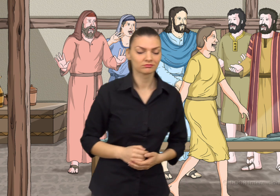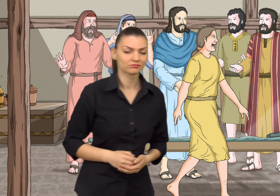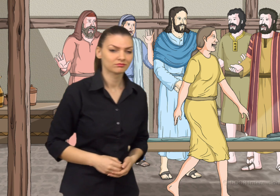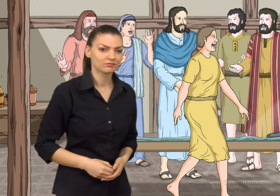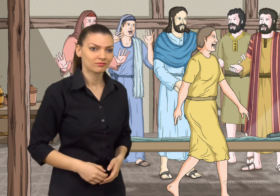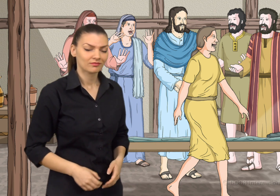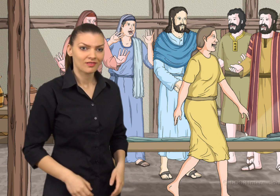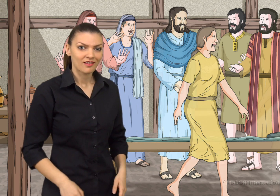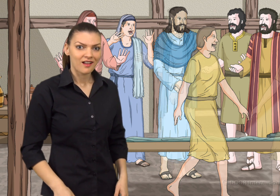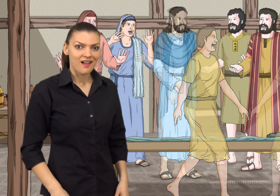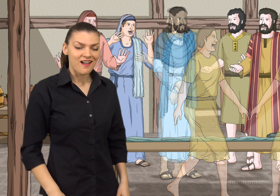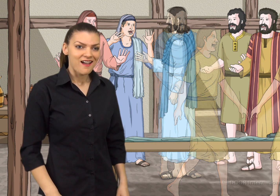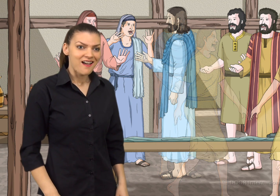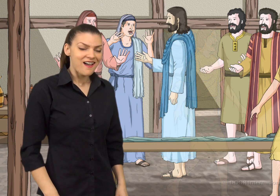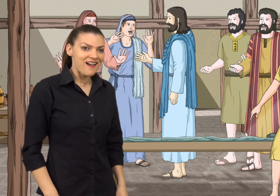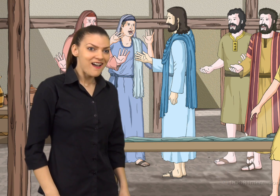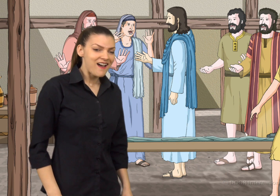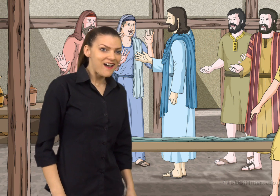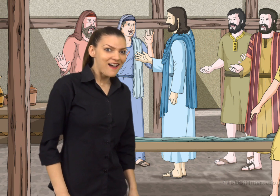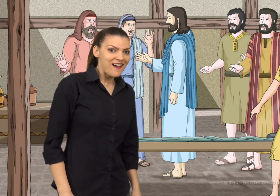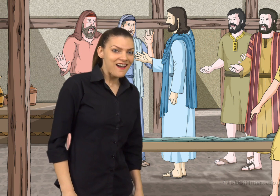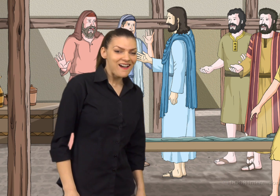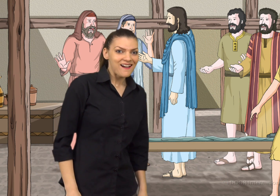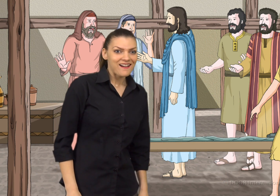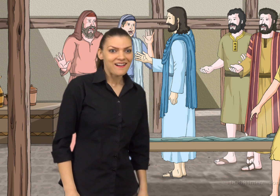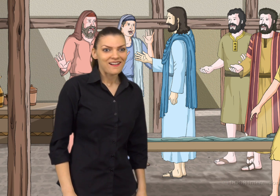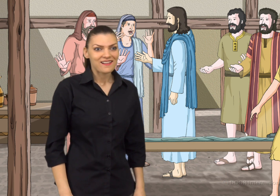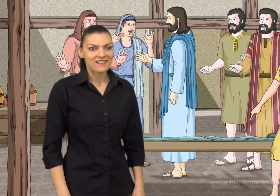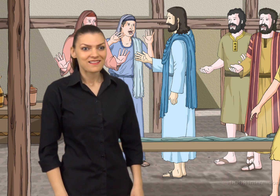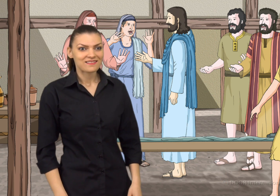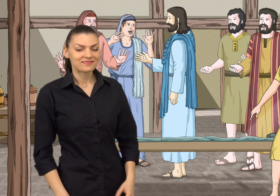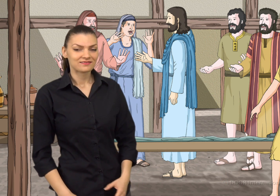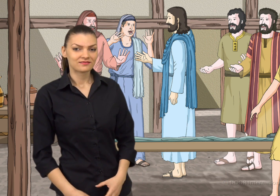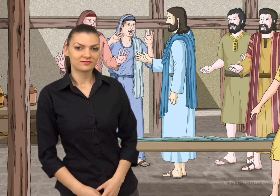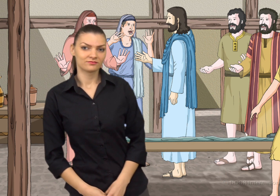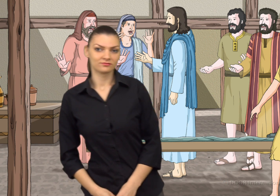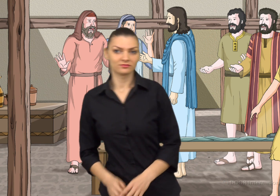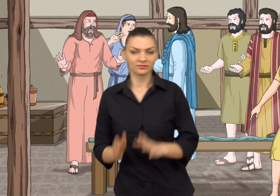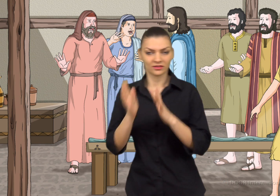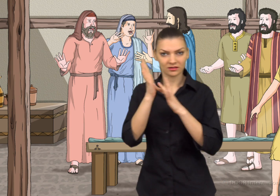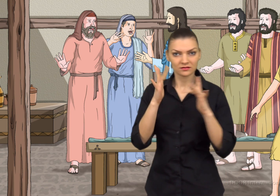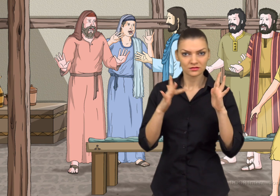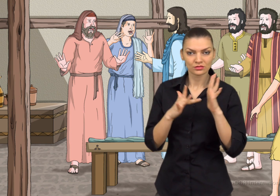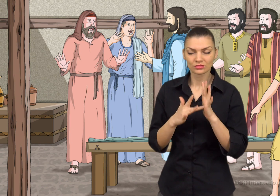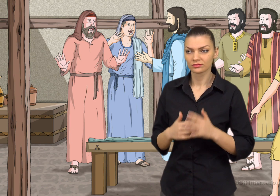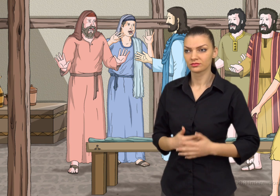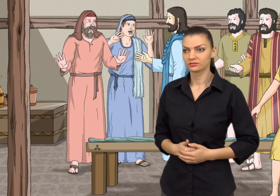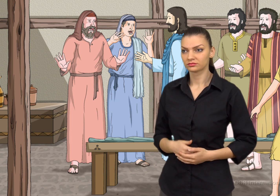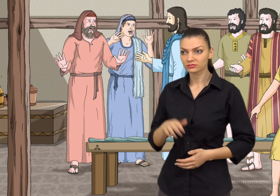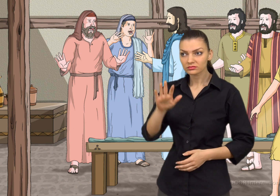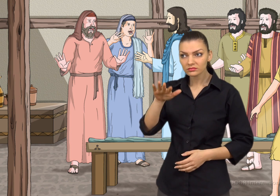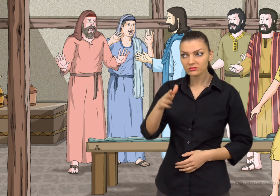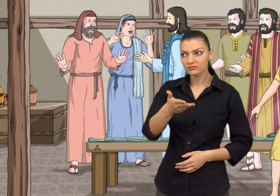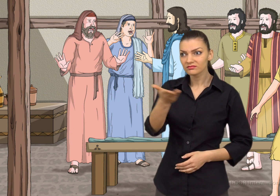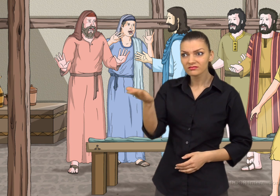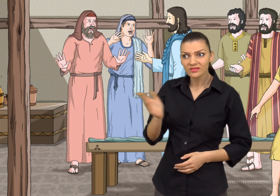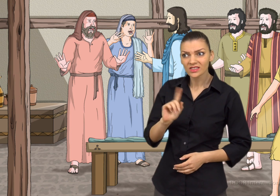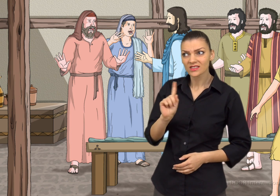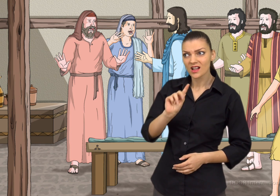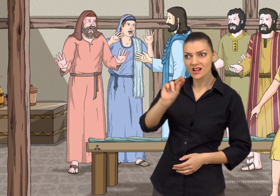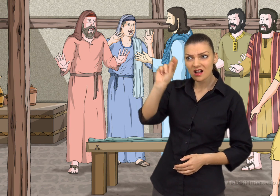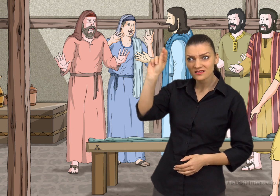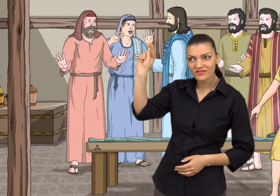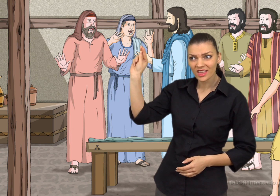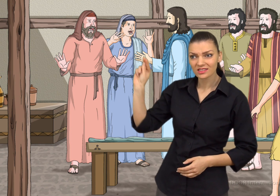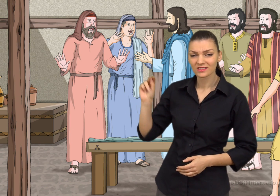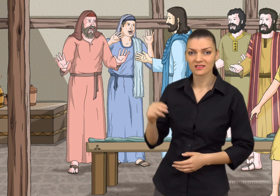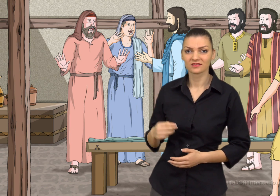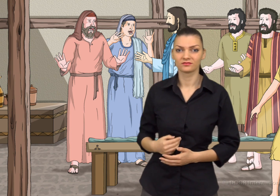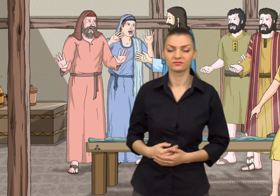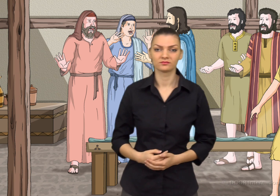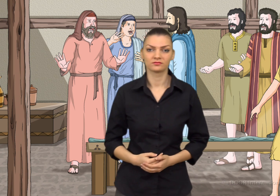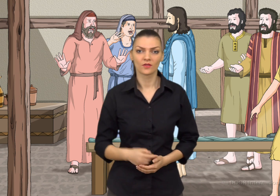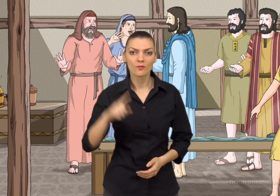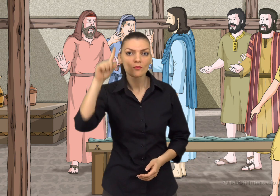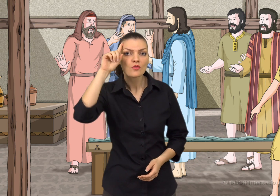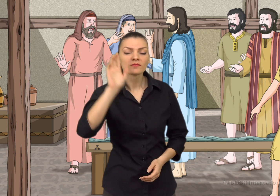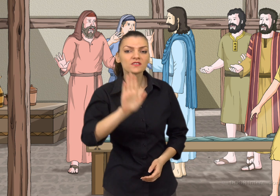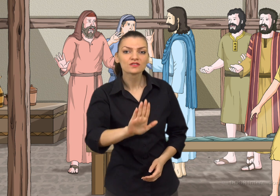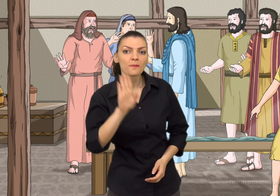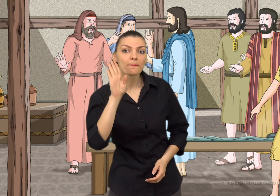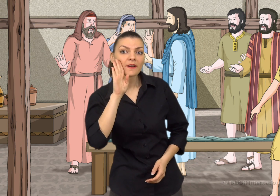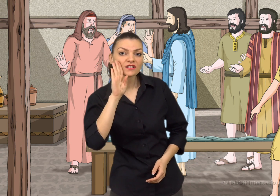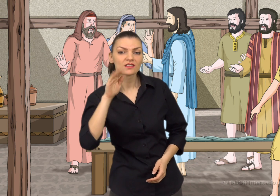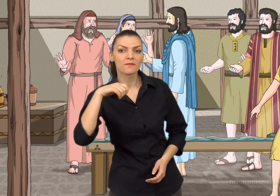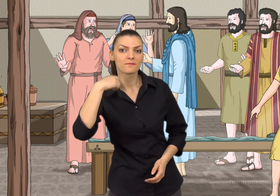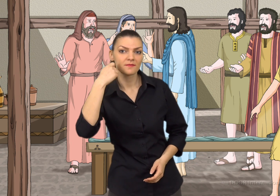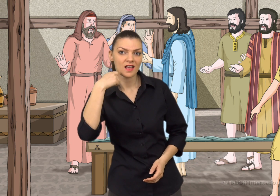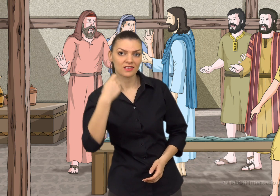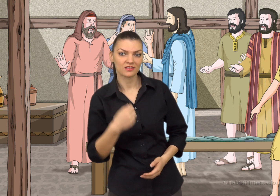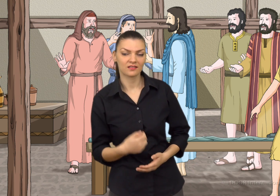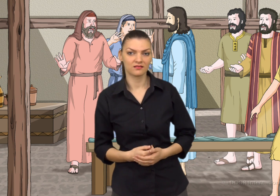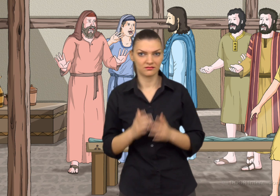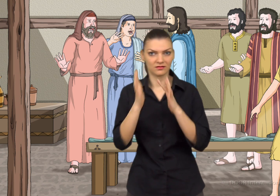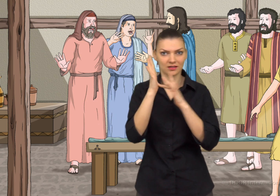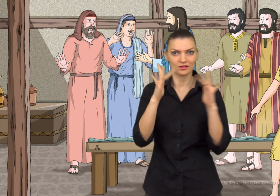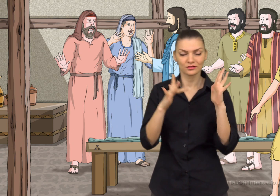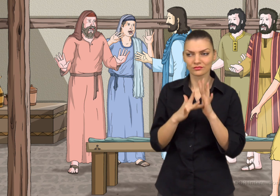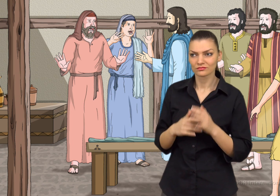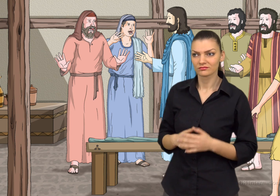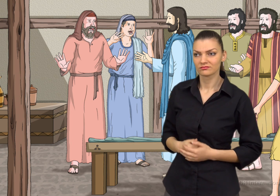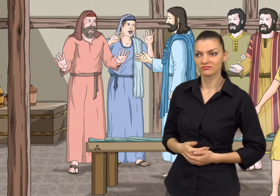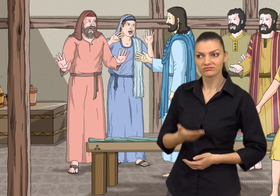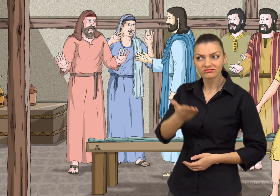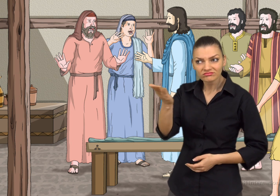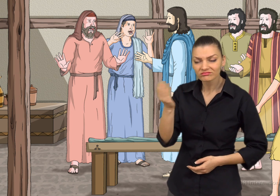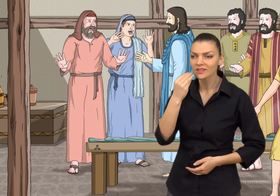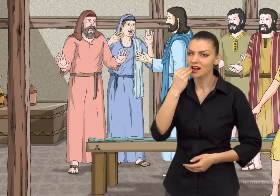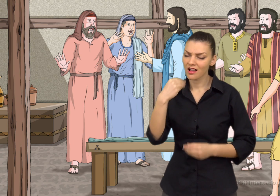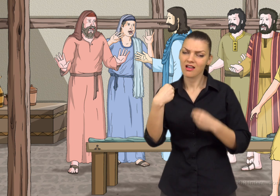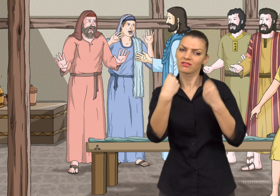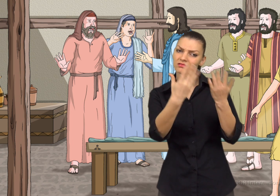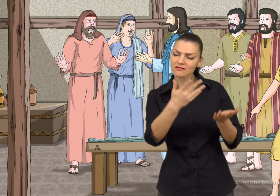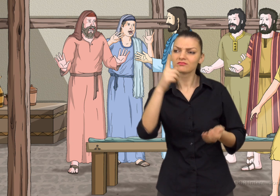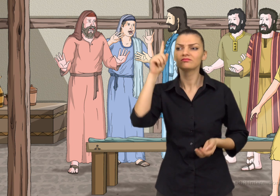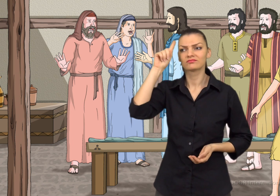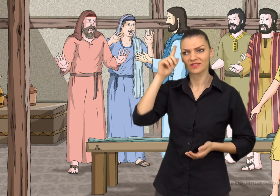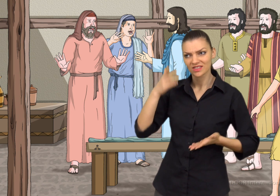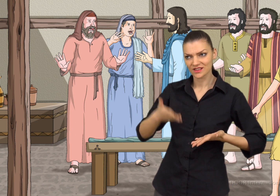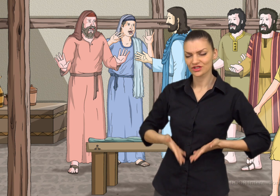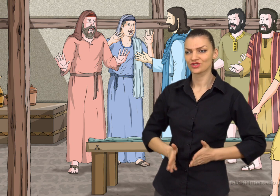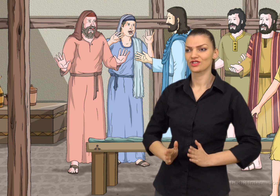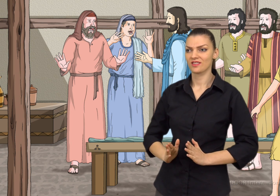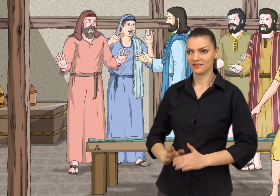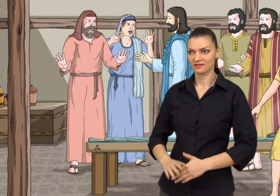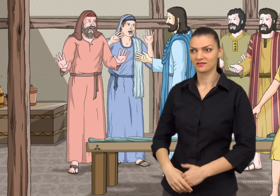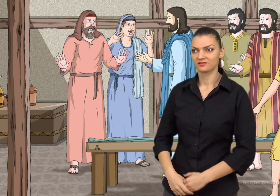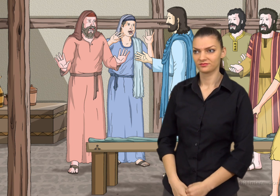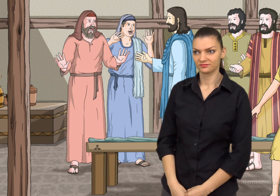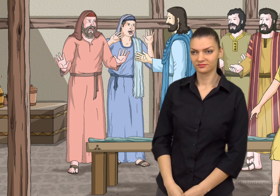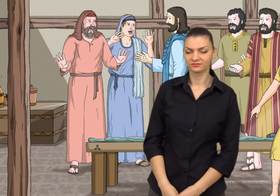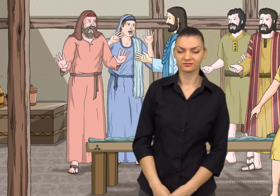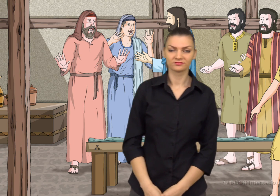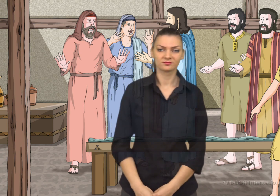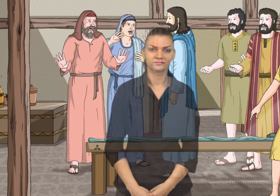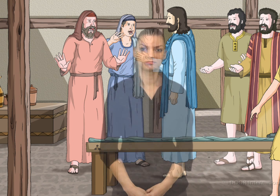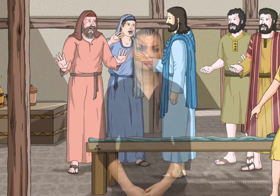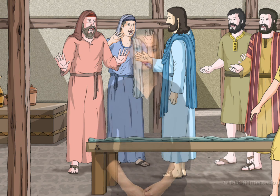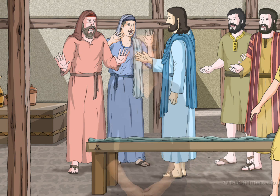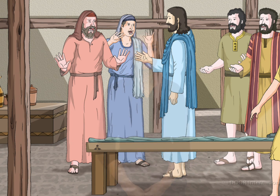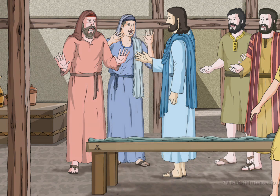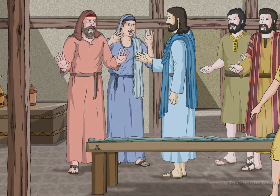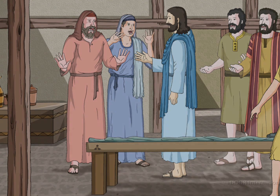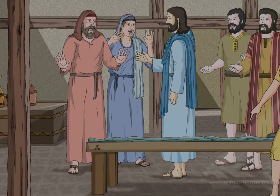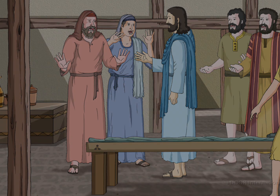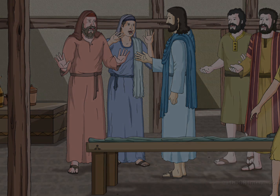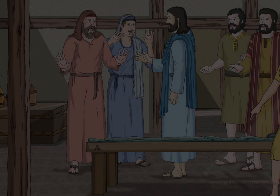Then Jesus gave strict orders that no one should know about this, and He told them to give her something to eat.